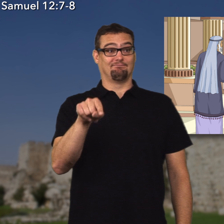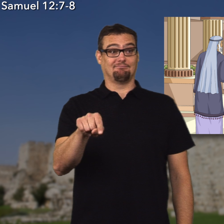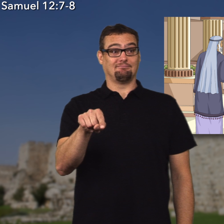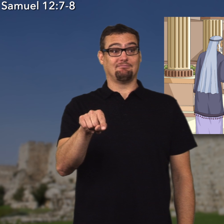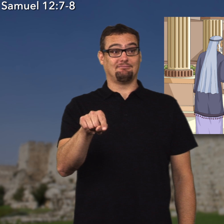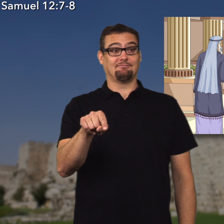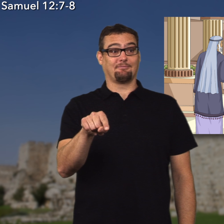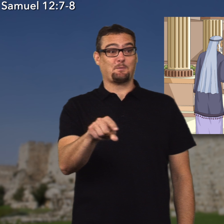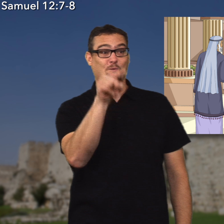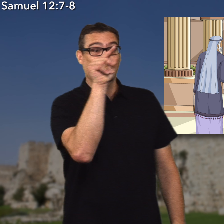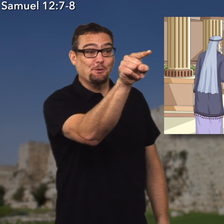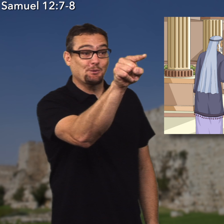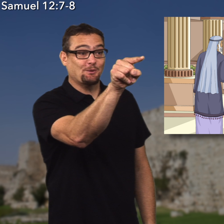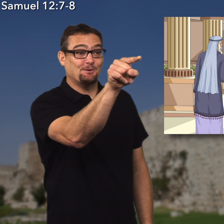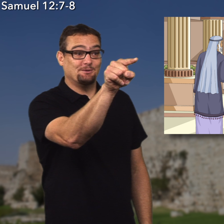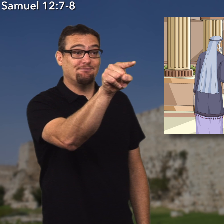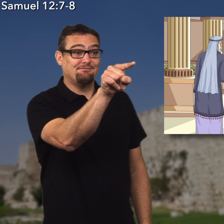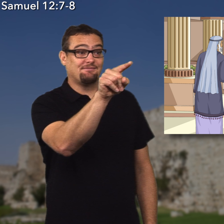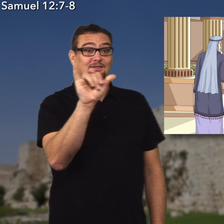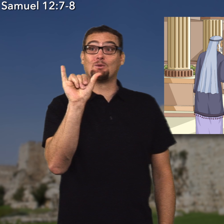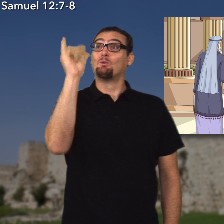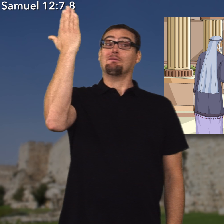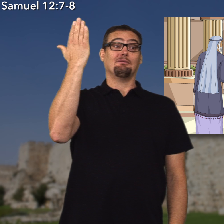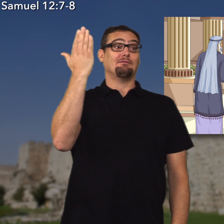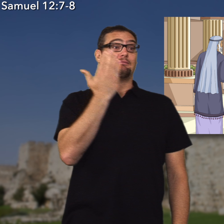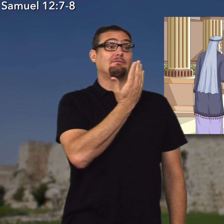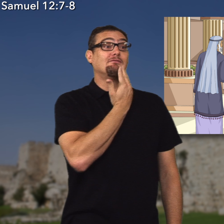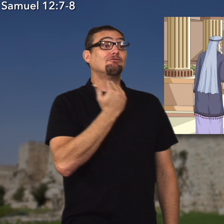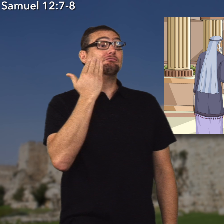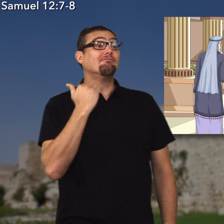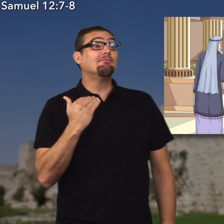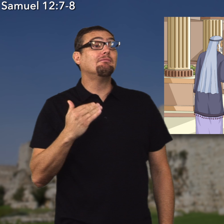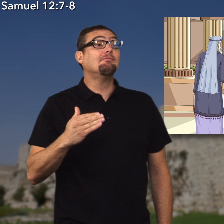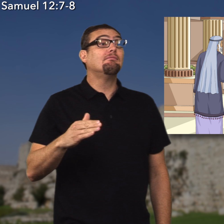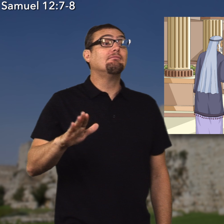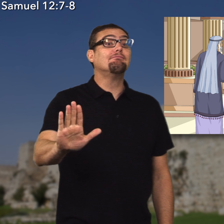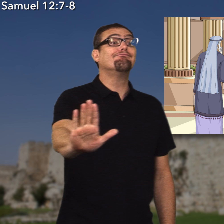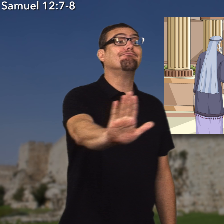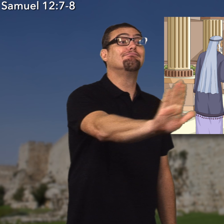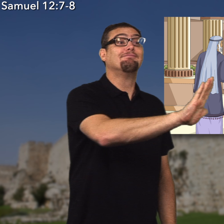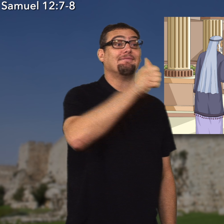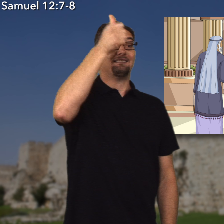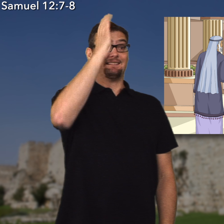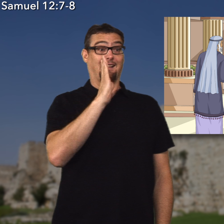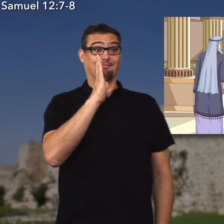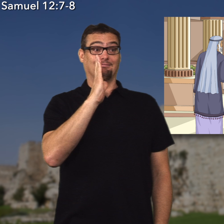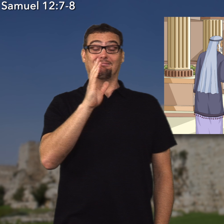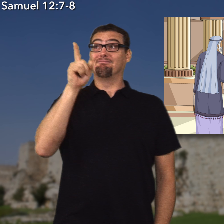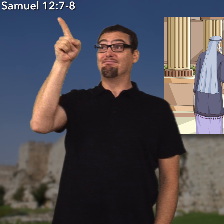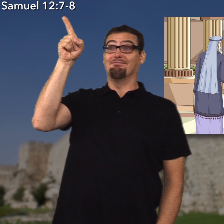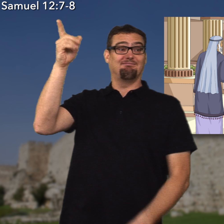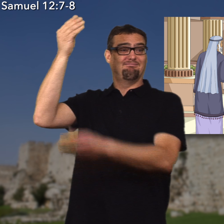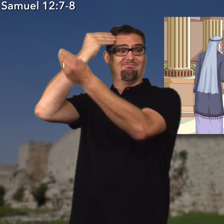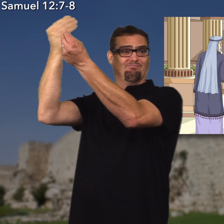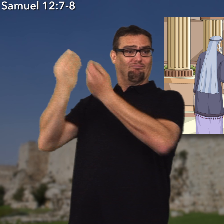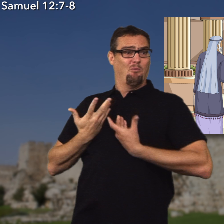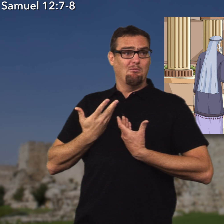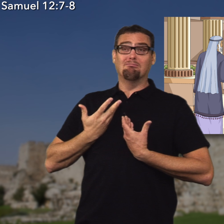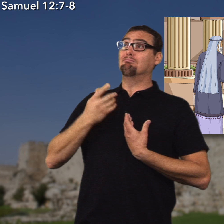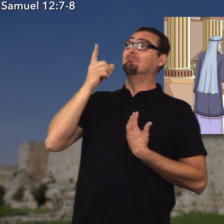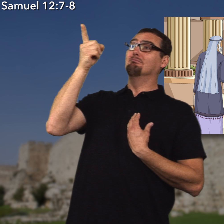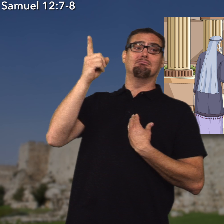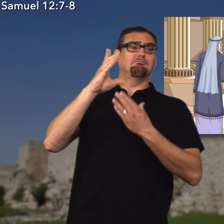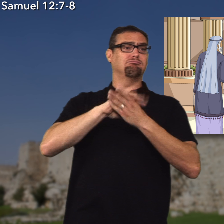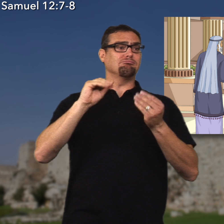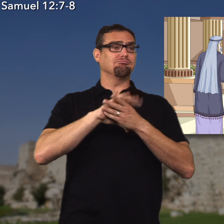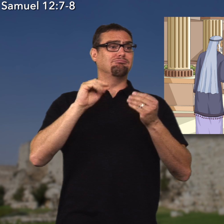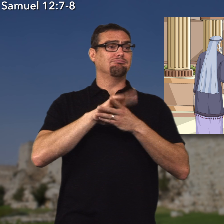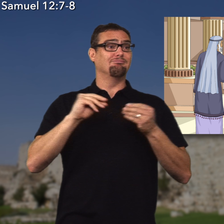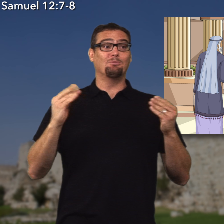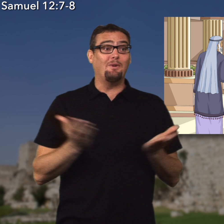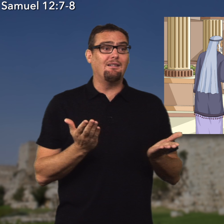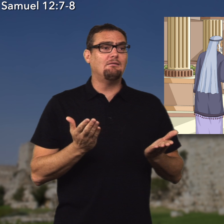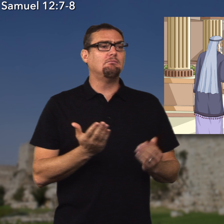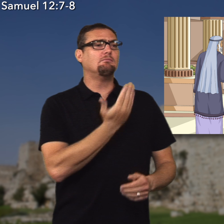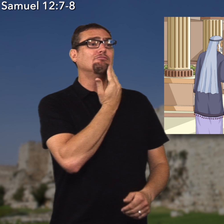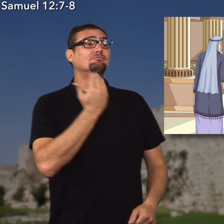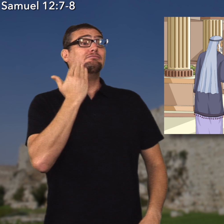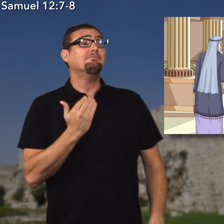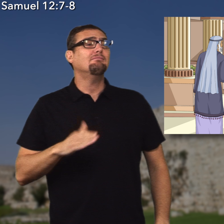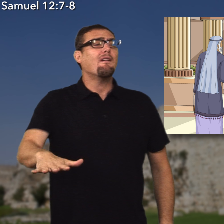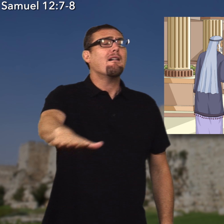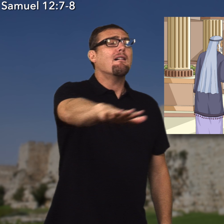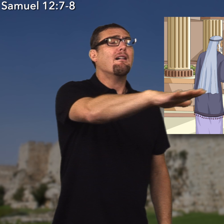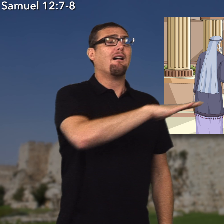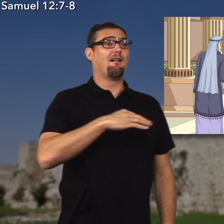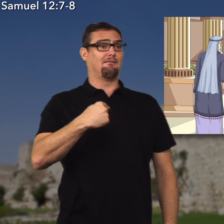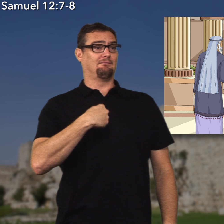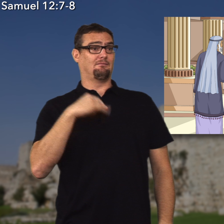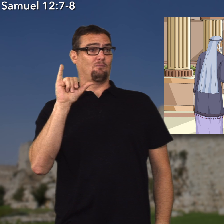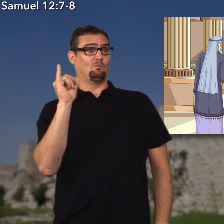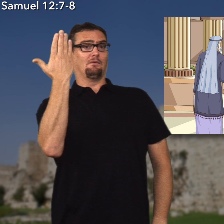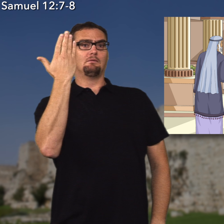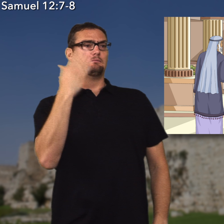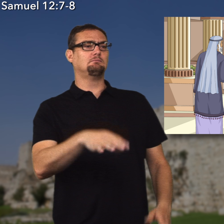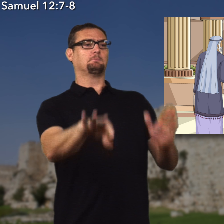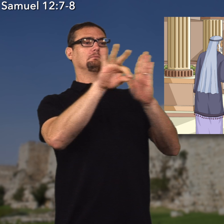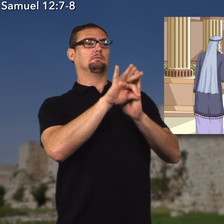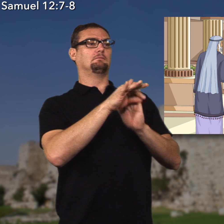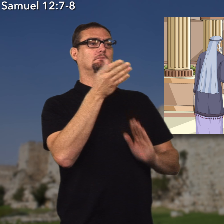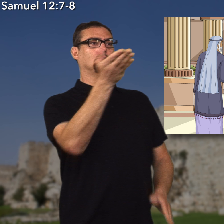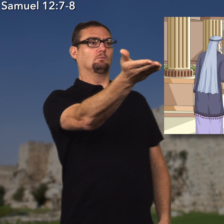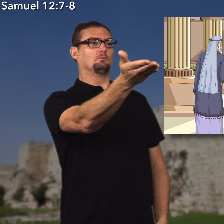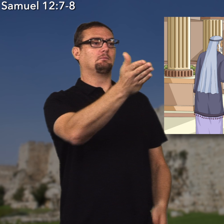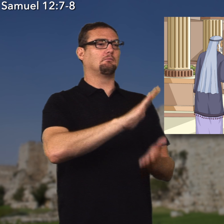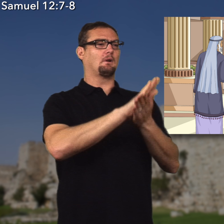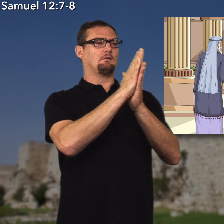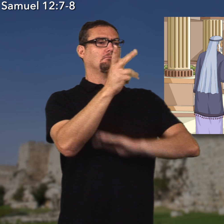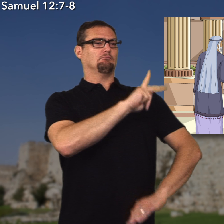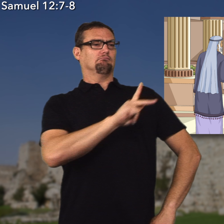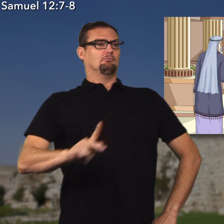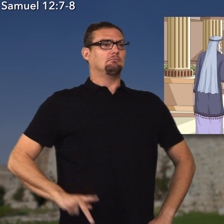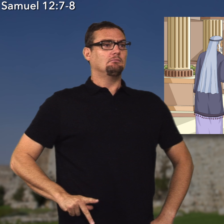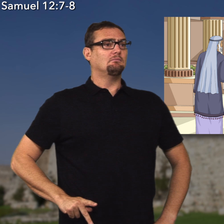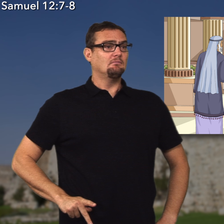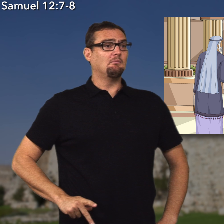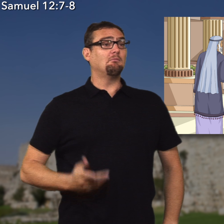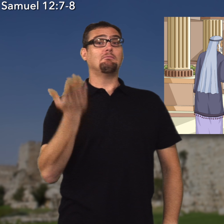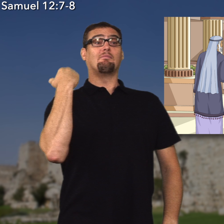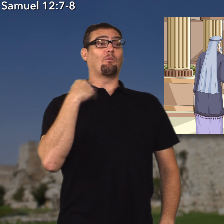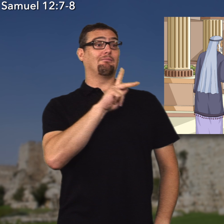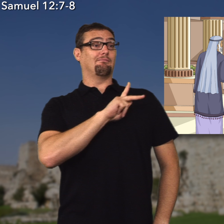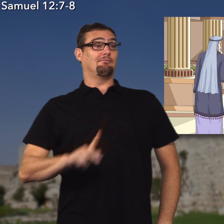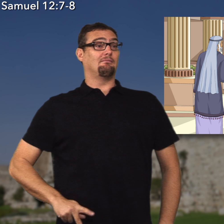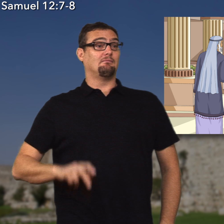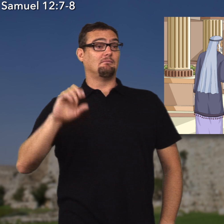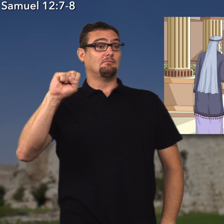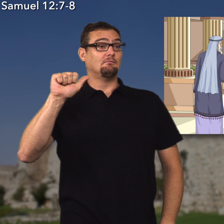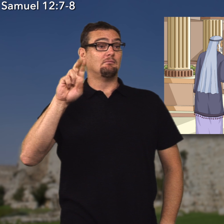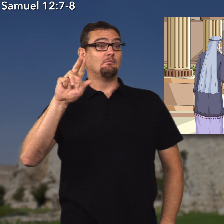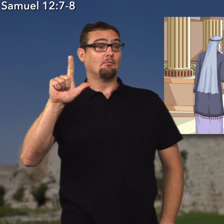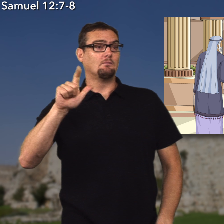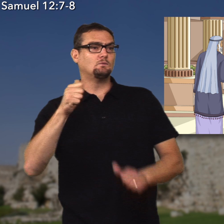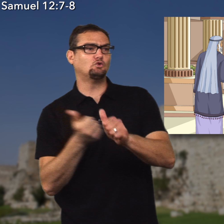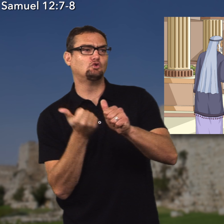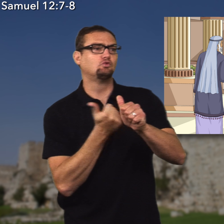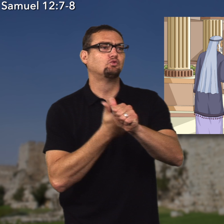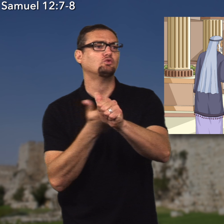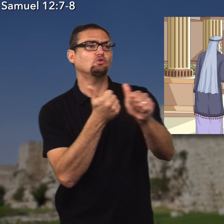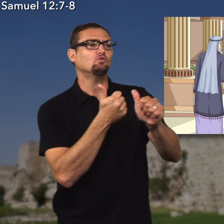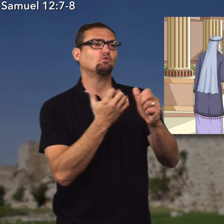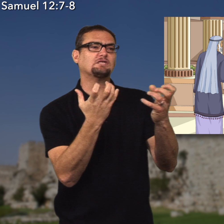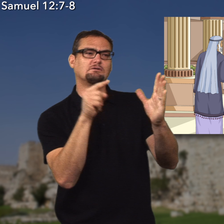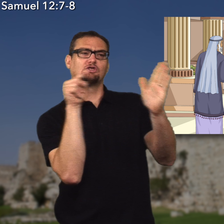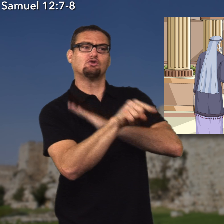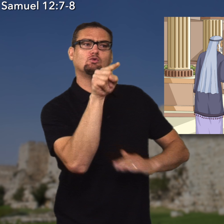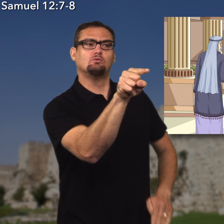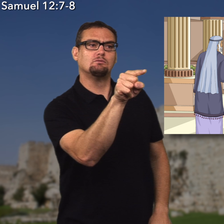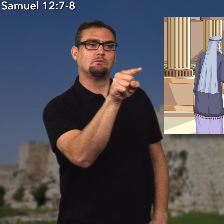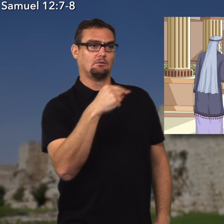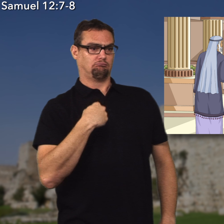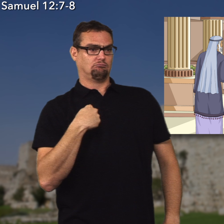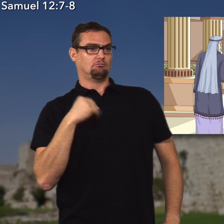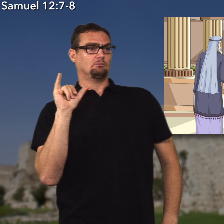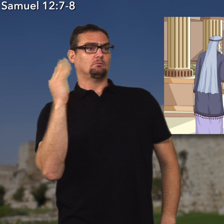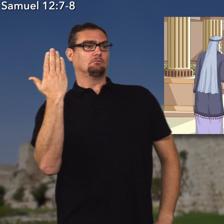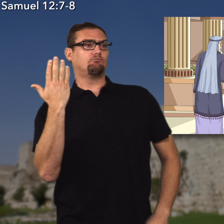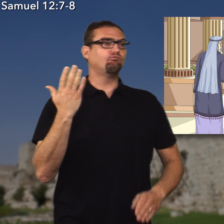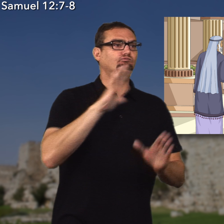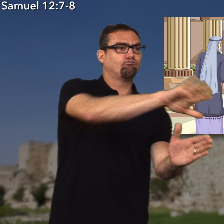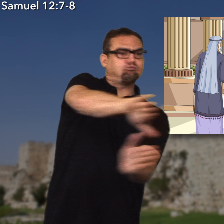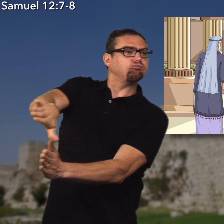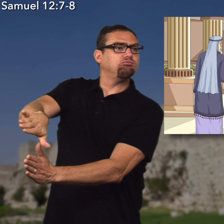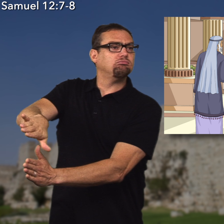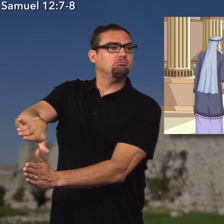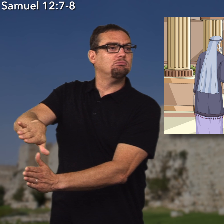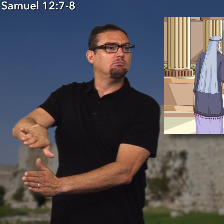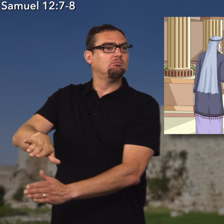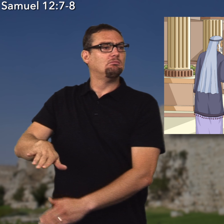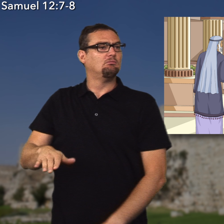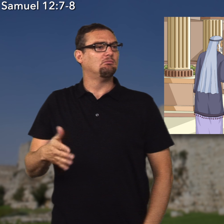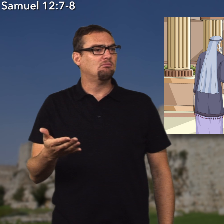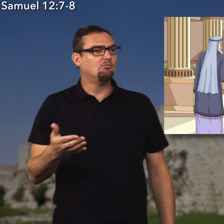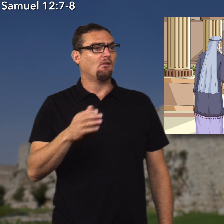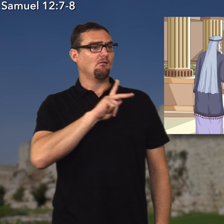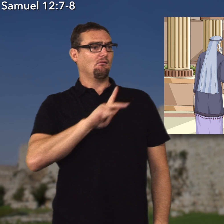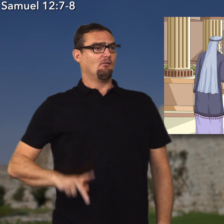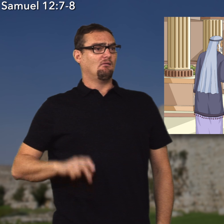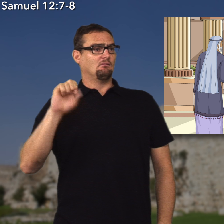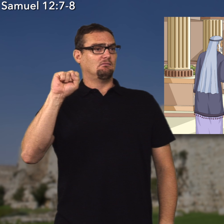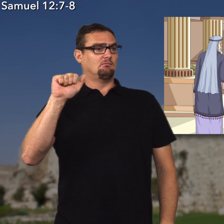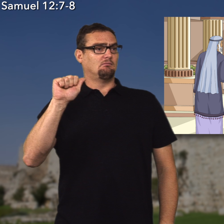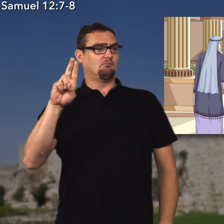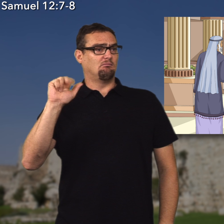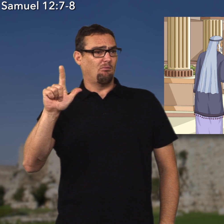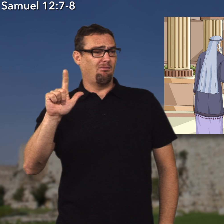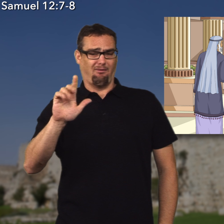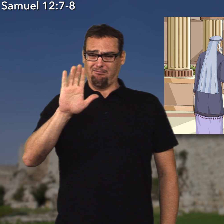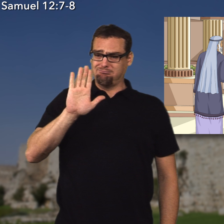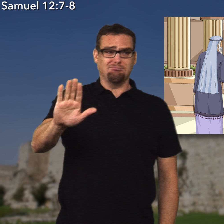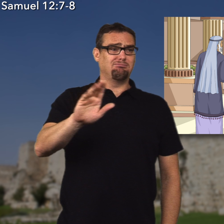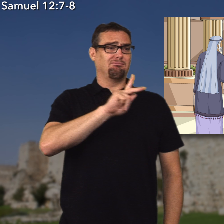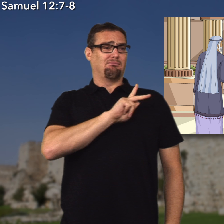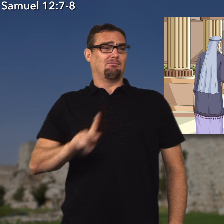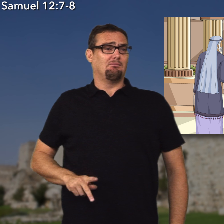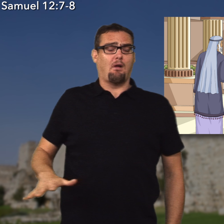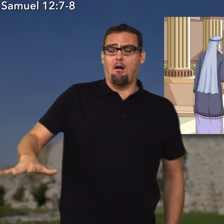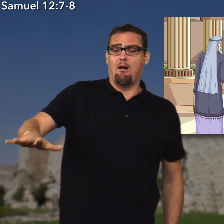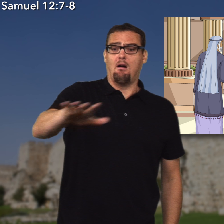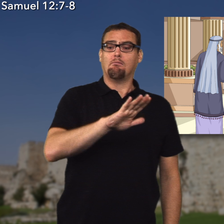This is what the LORD, the God of Israel, says: ‘I anointed you king over Israel, and I delivered you from the hand of Saul.